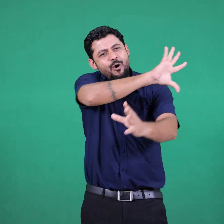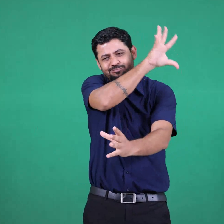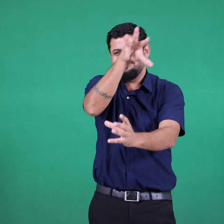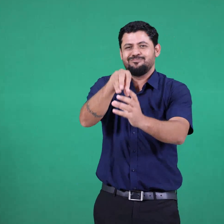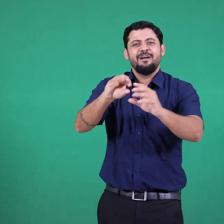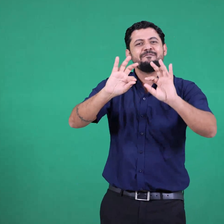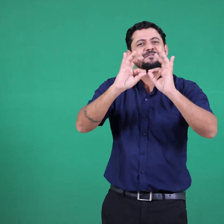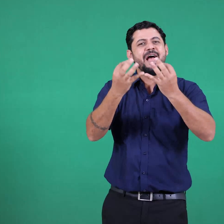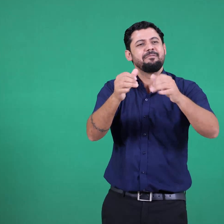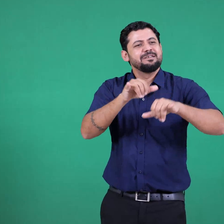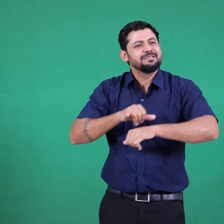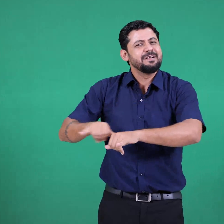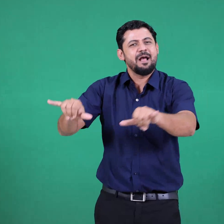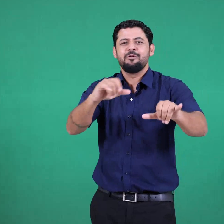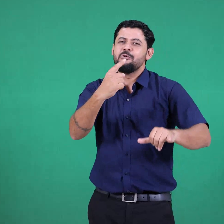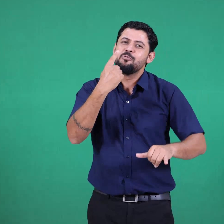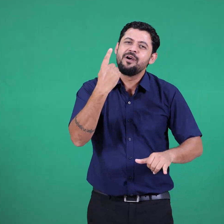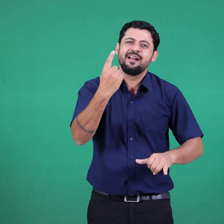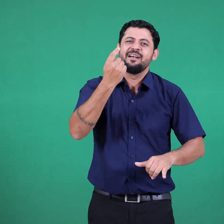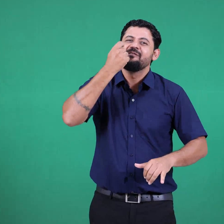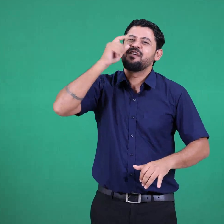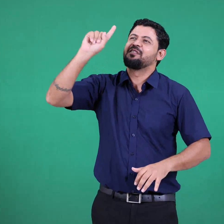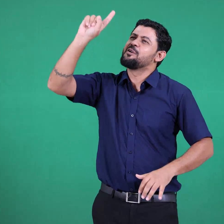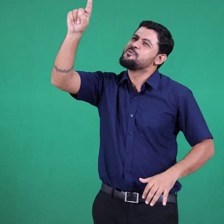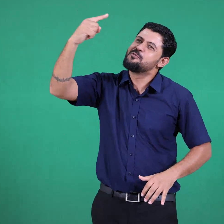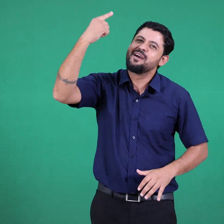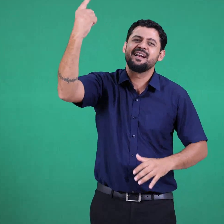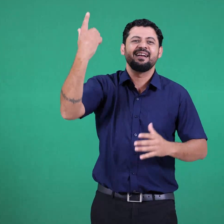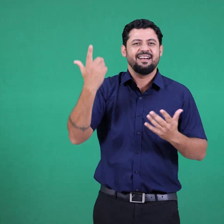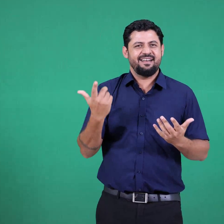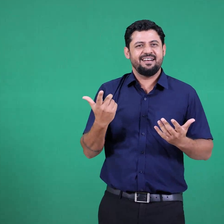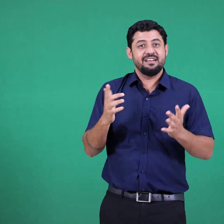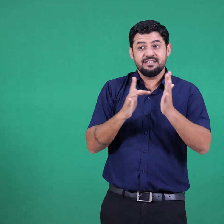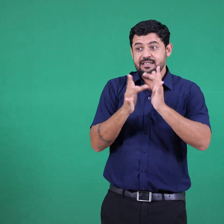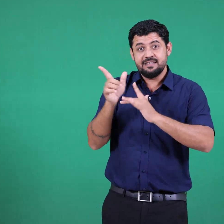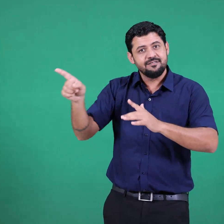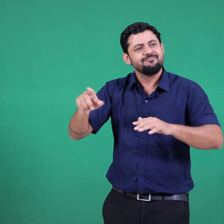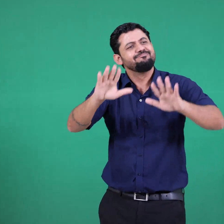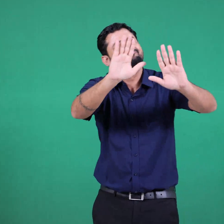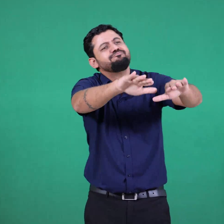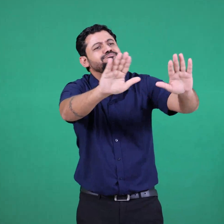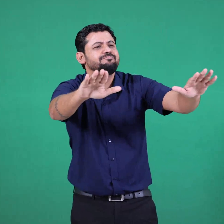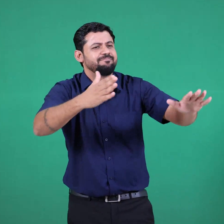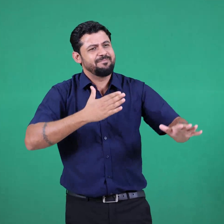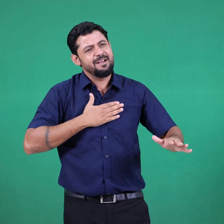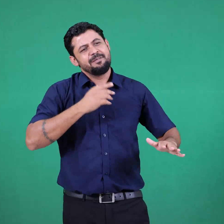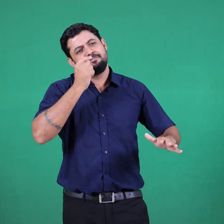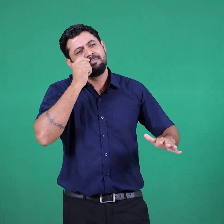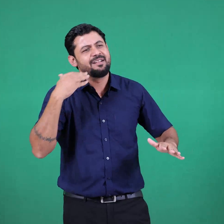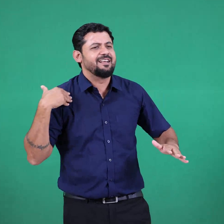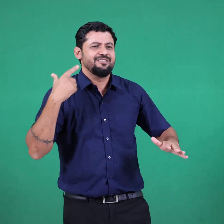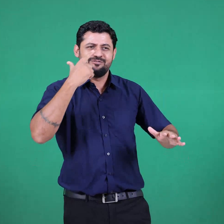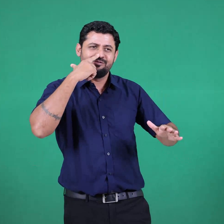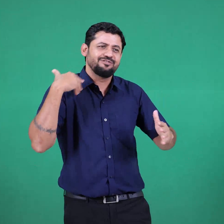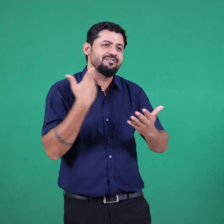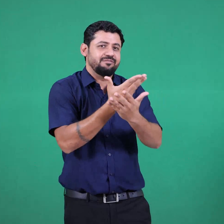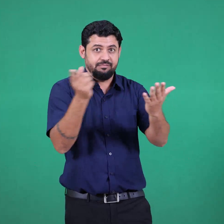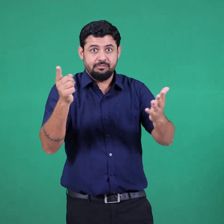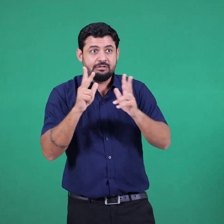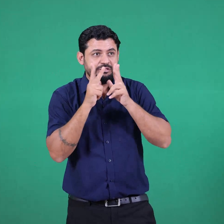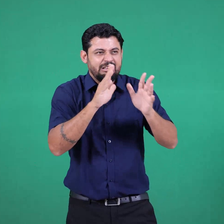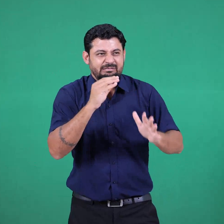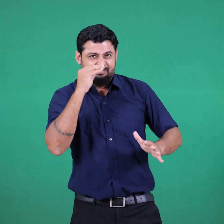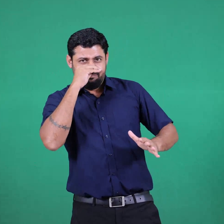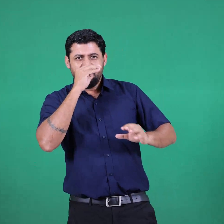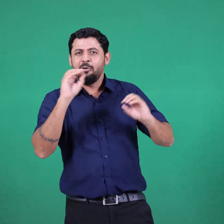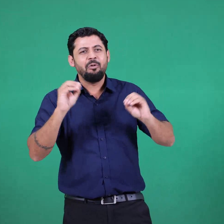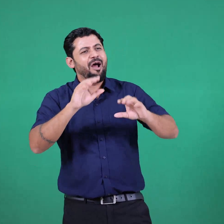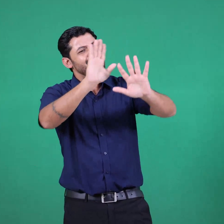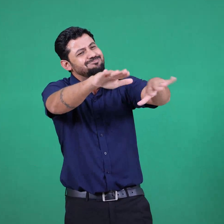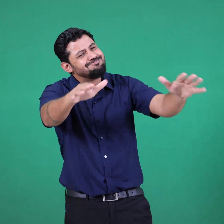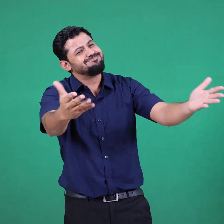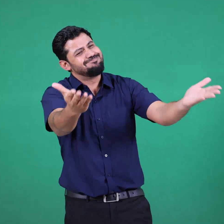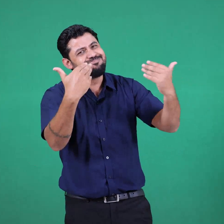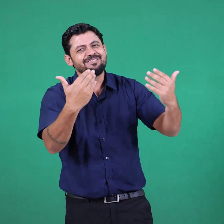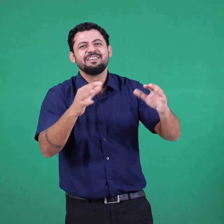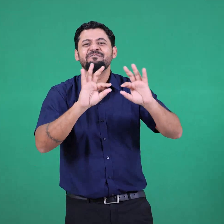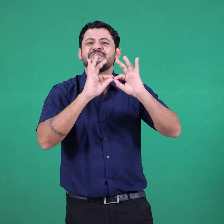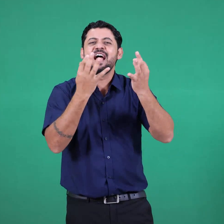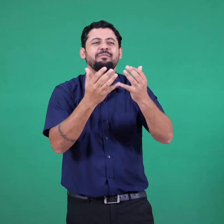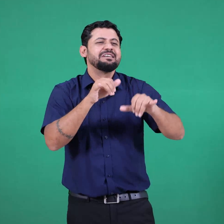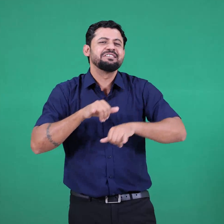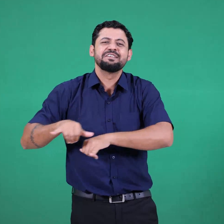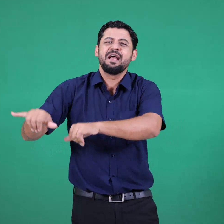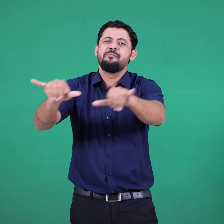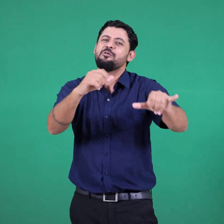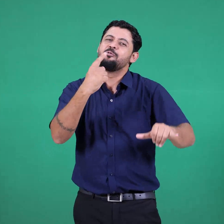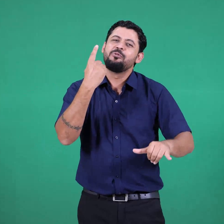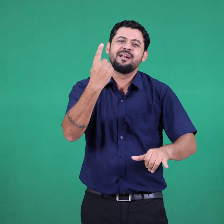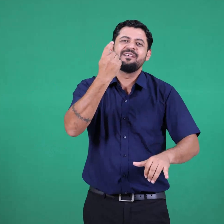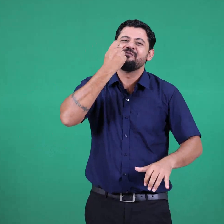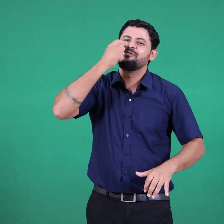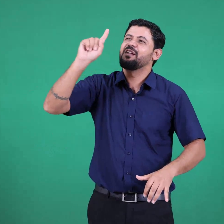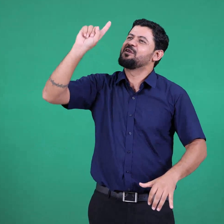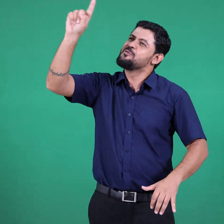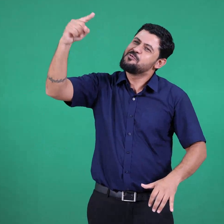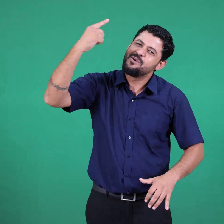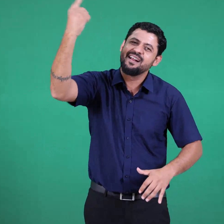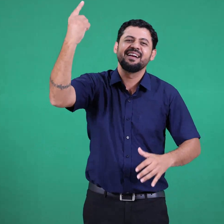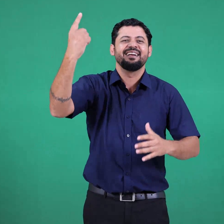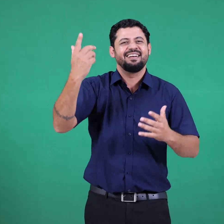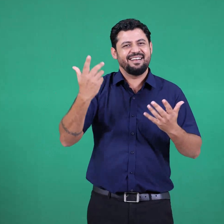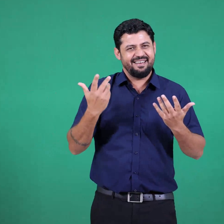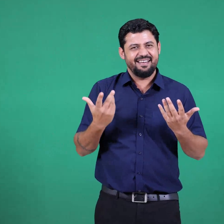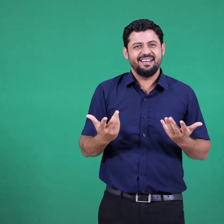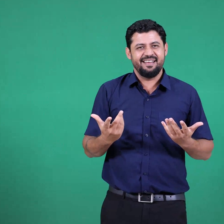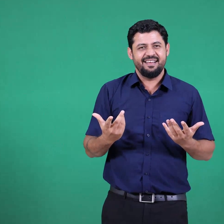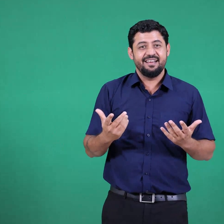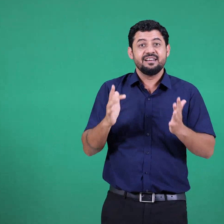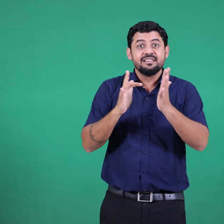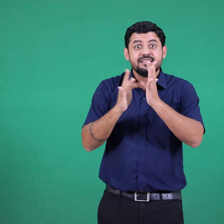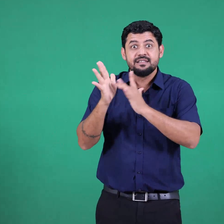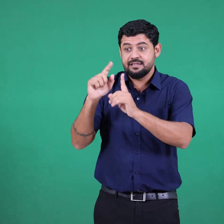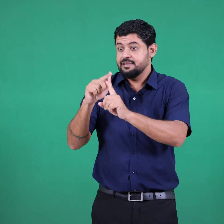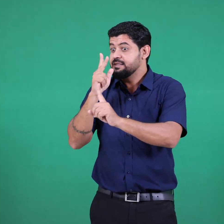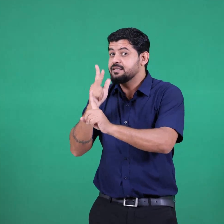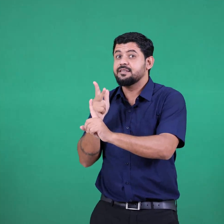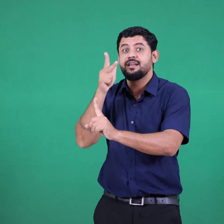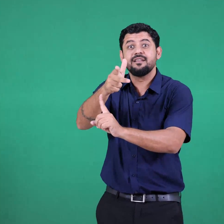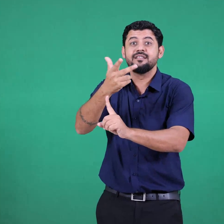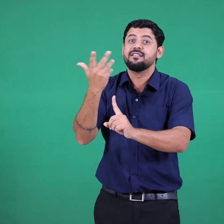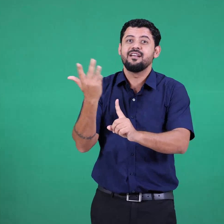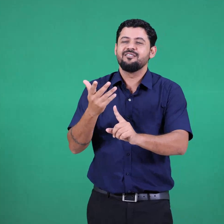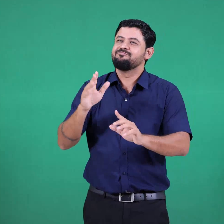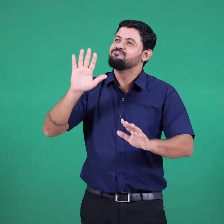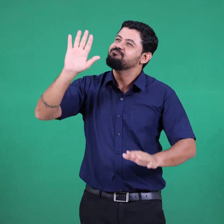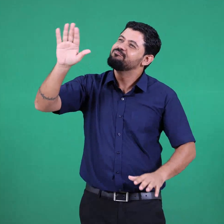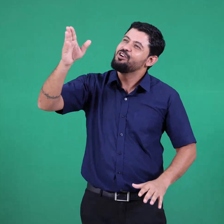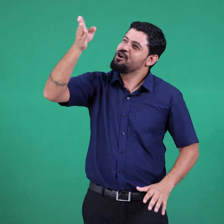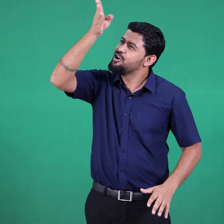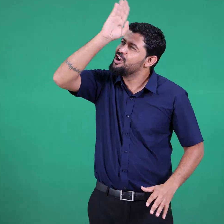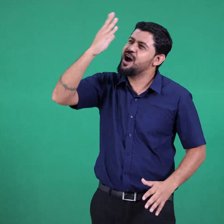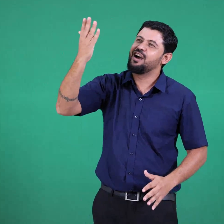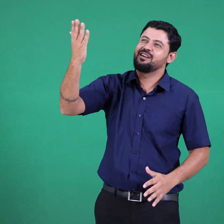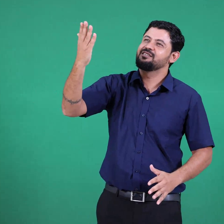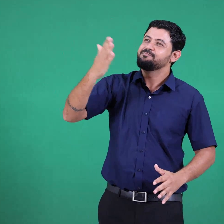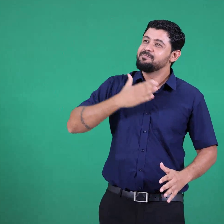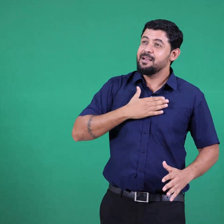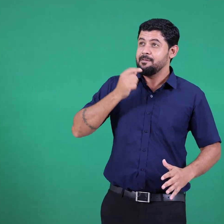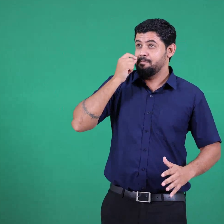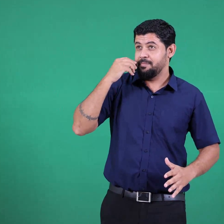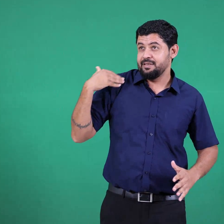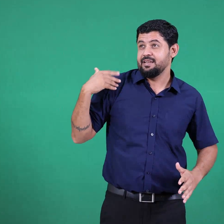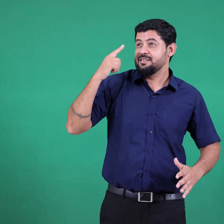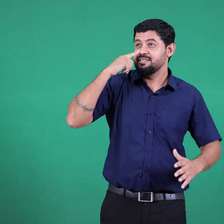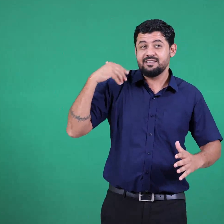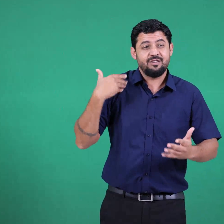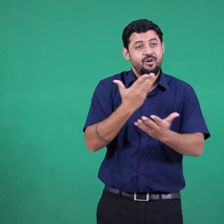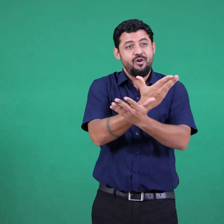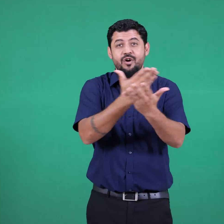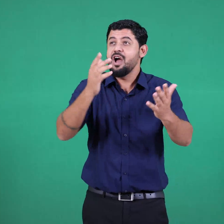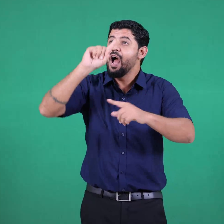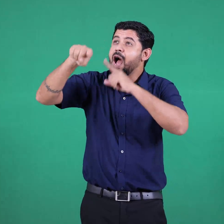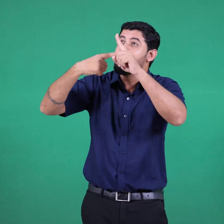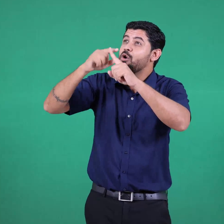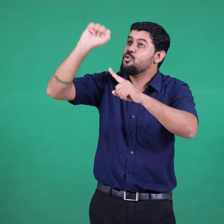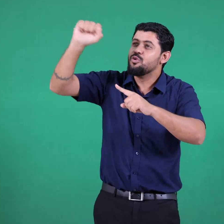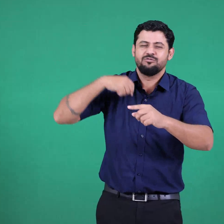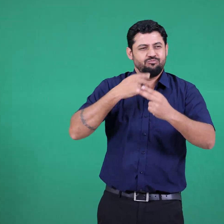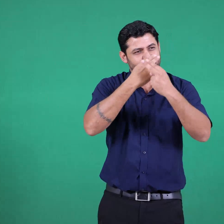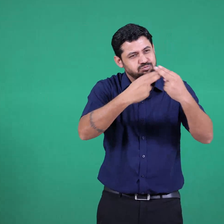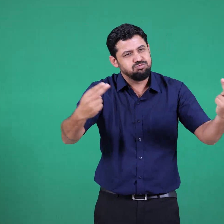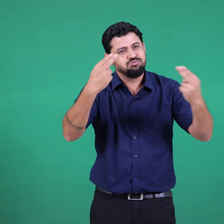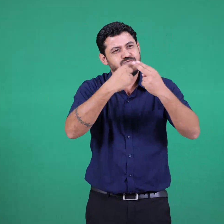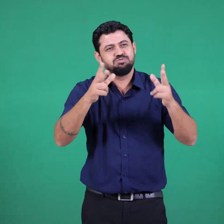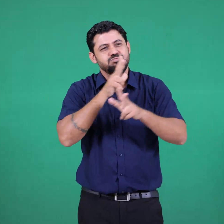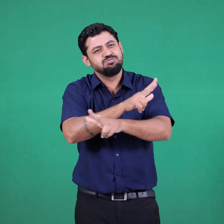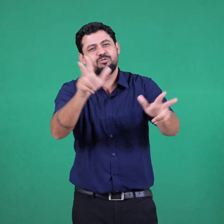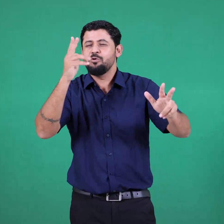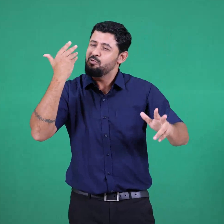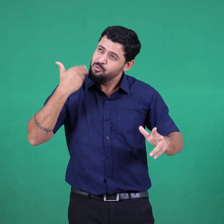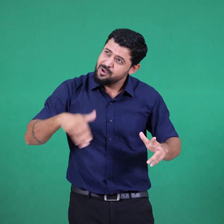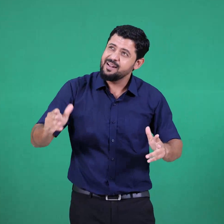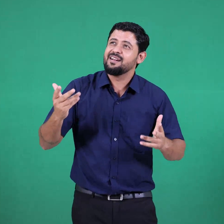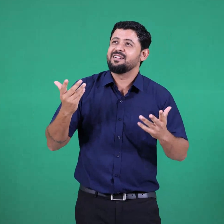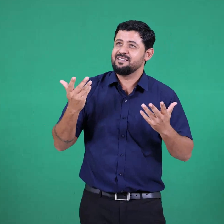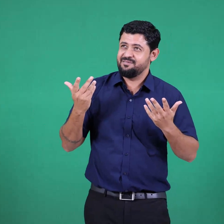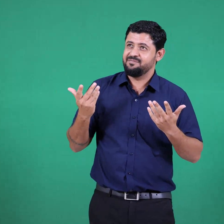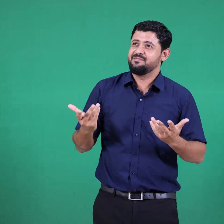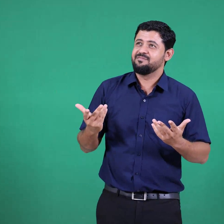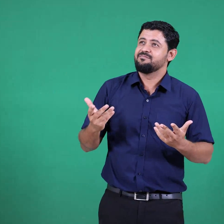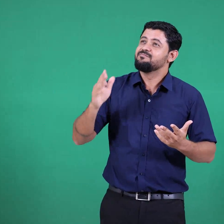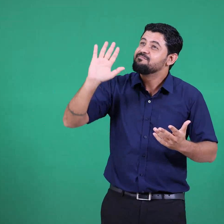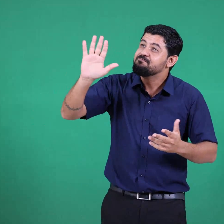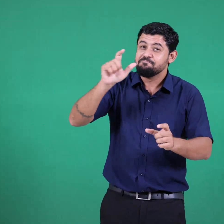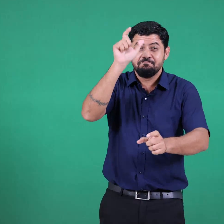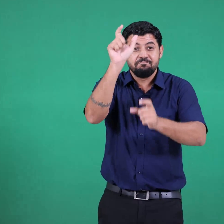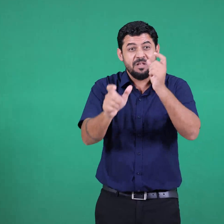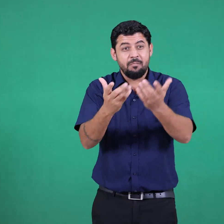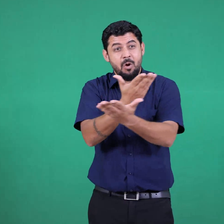So Jesus is not ashamed to call them brothers. He says: "I will proclaim Your name to My brothers;